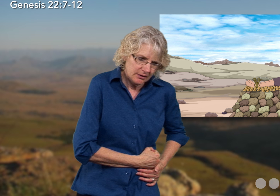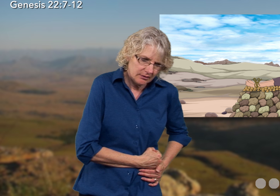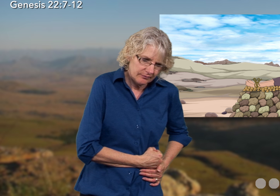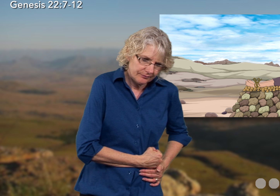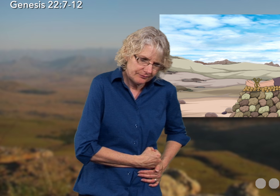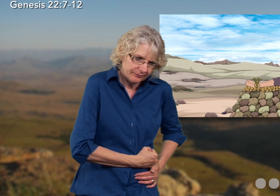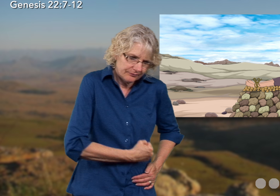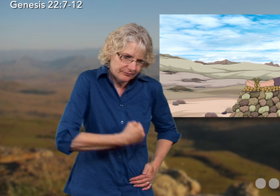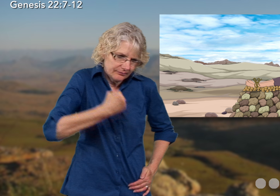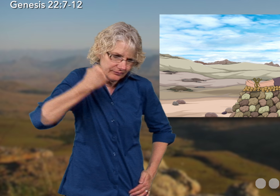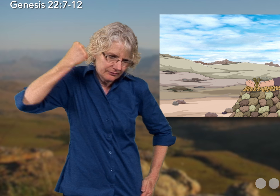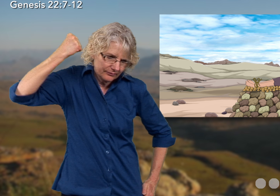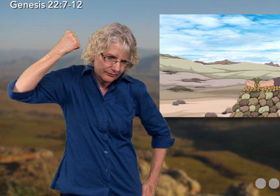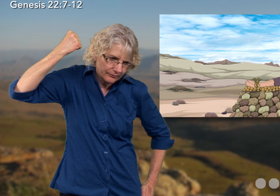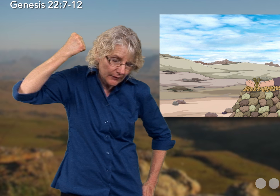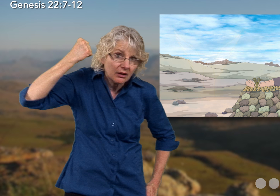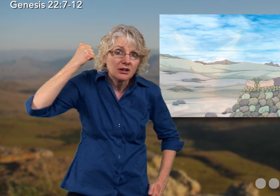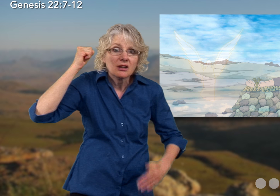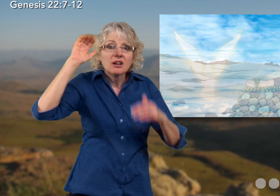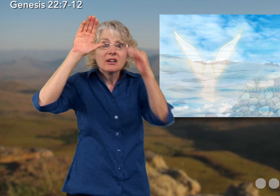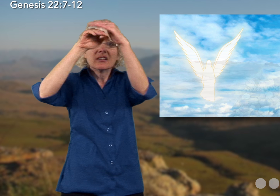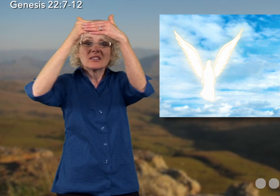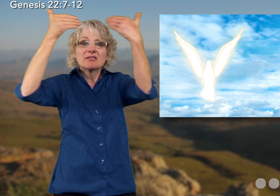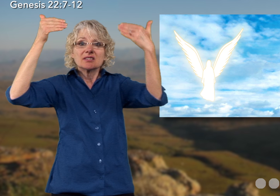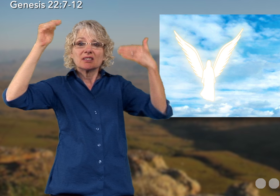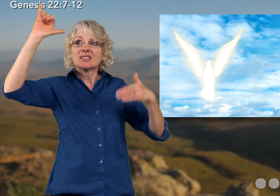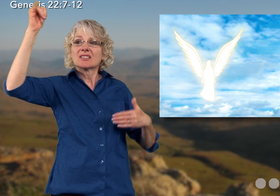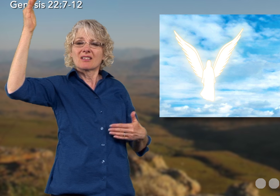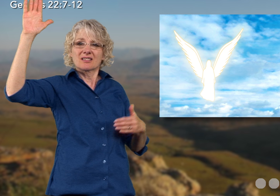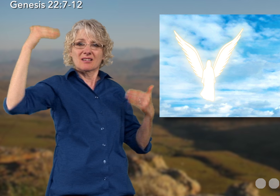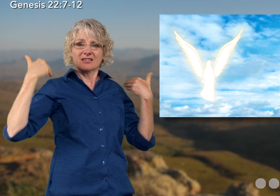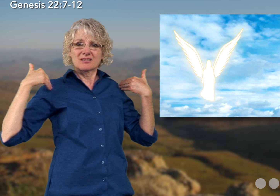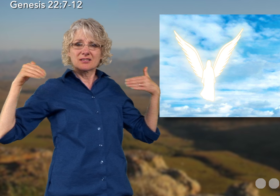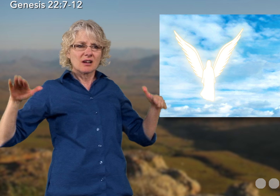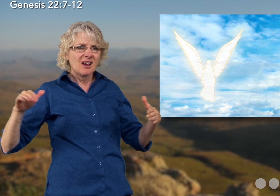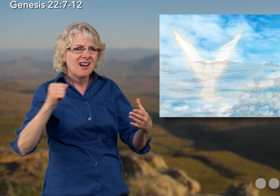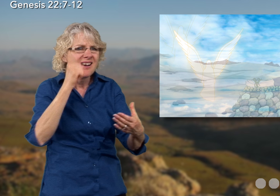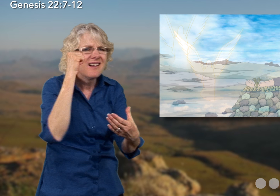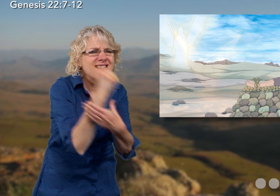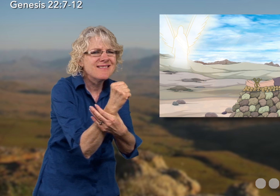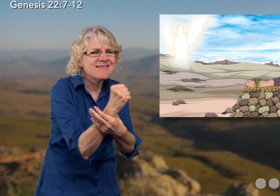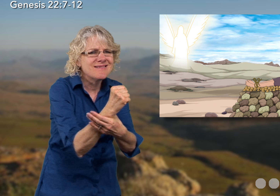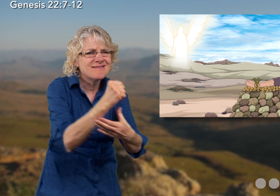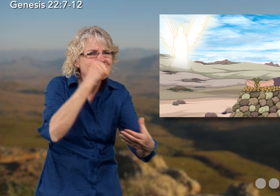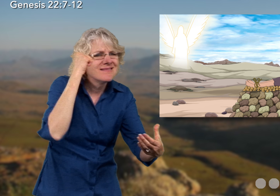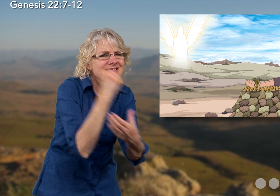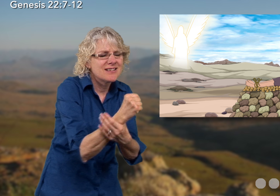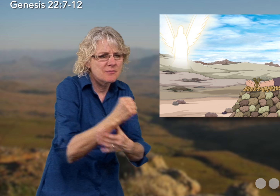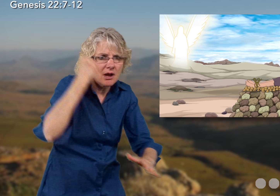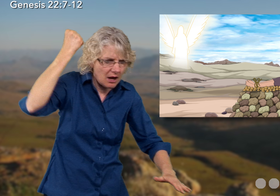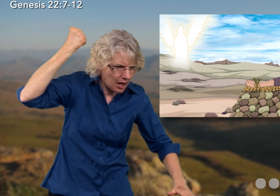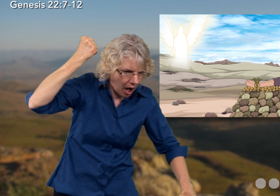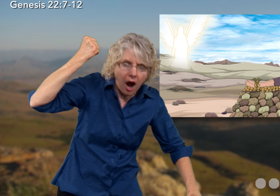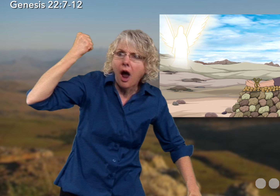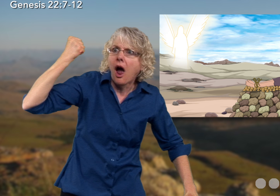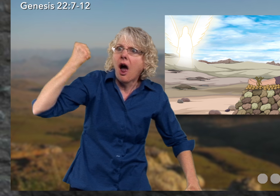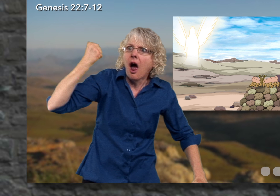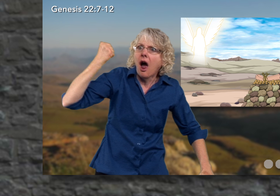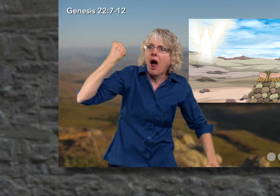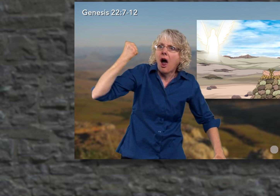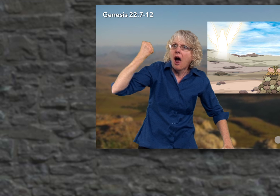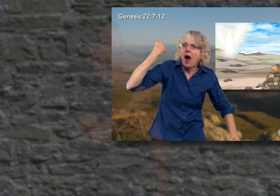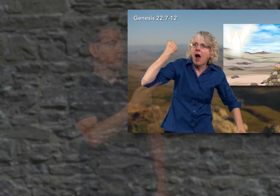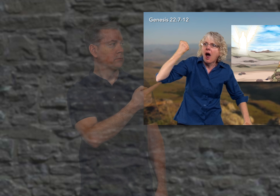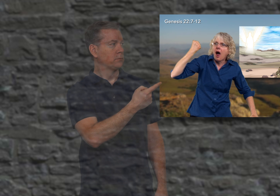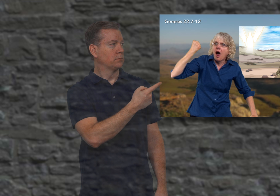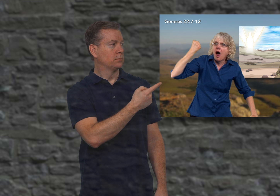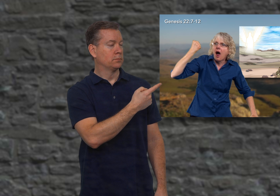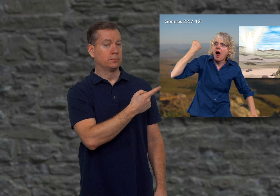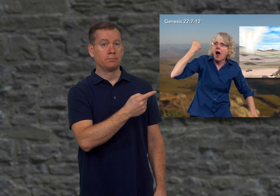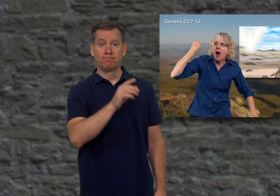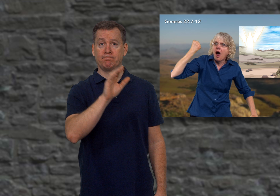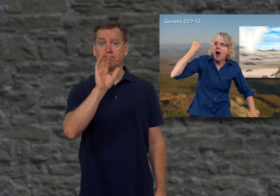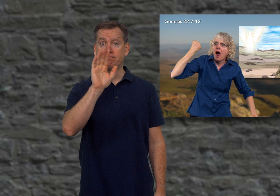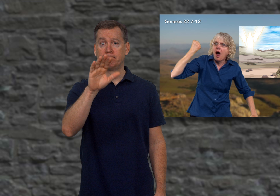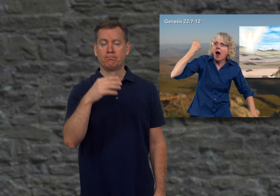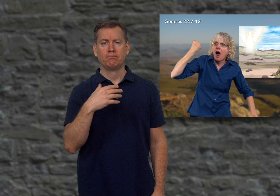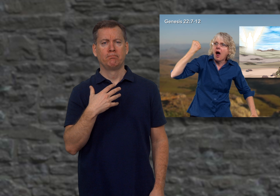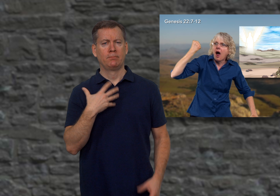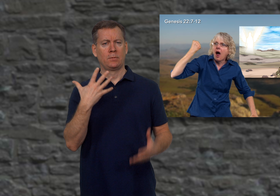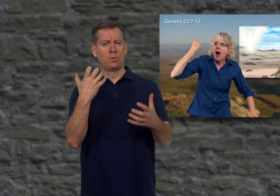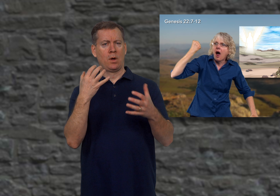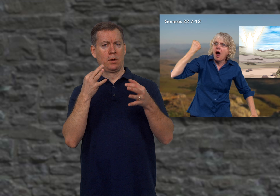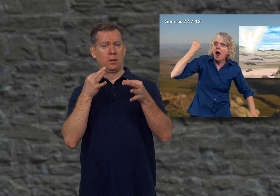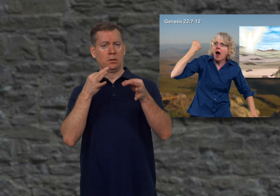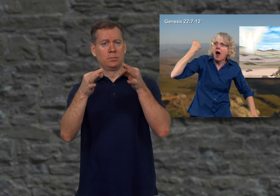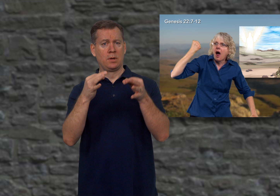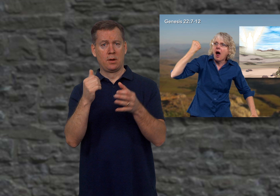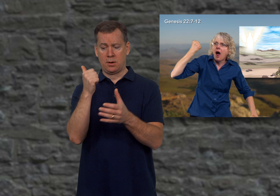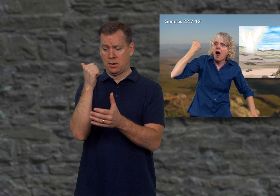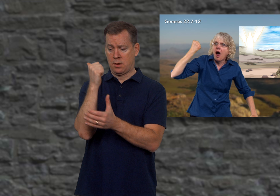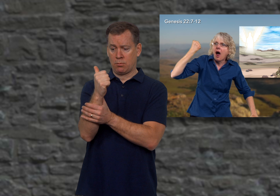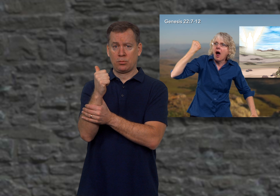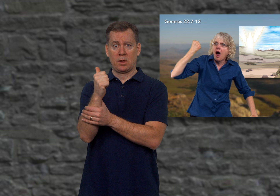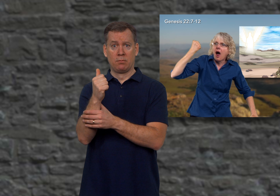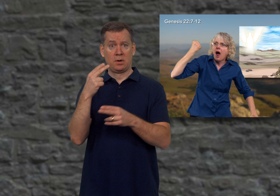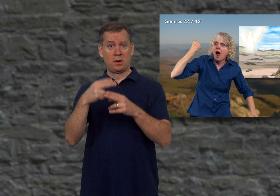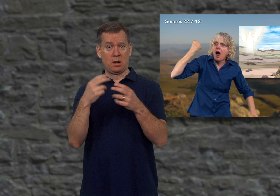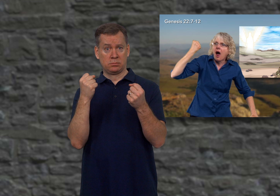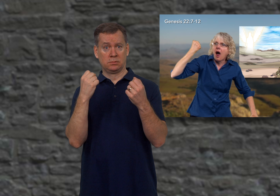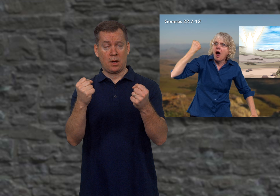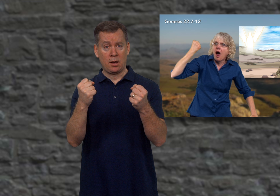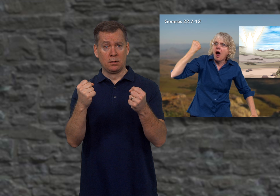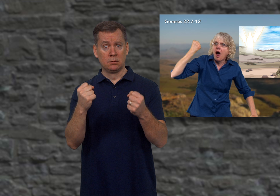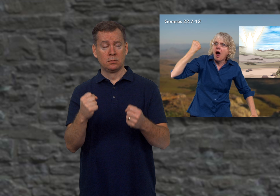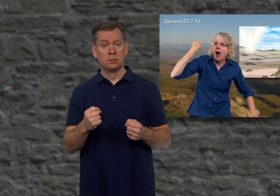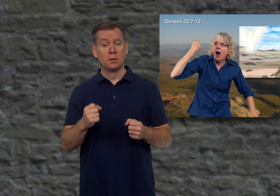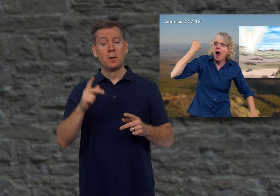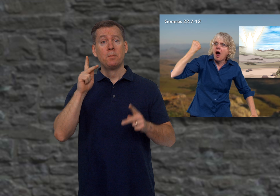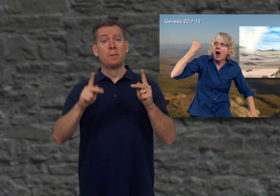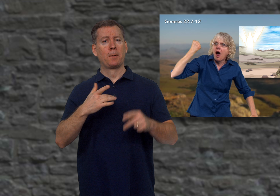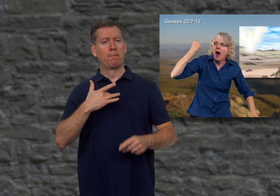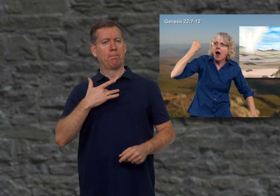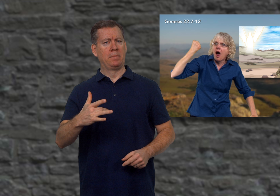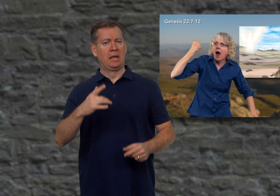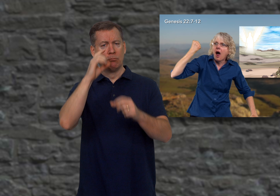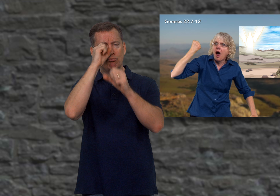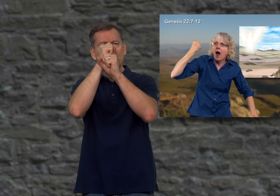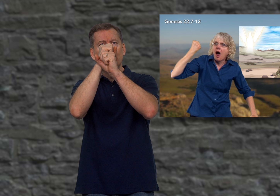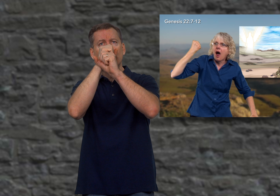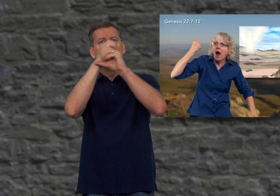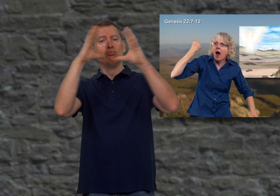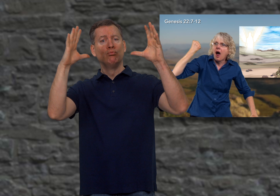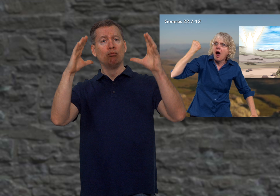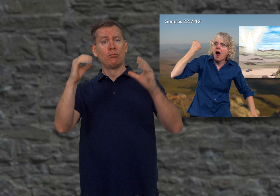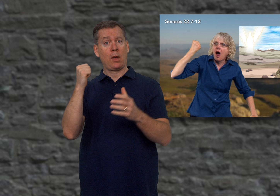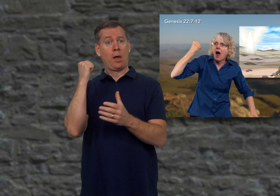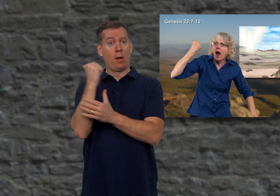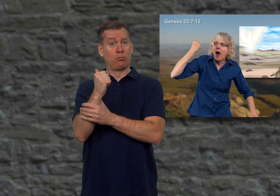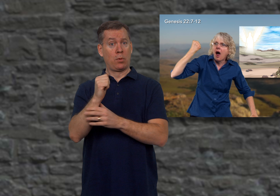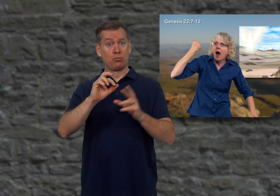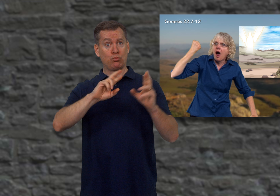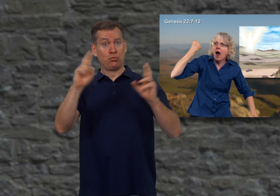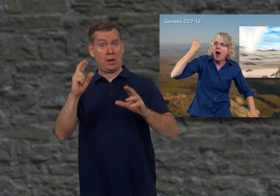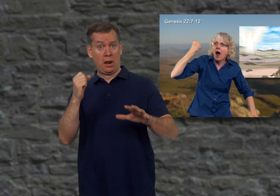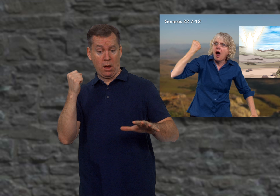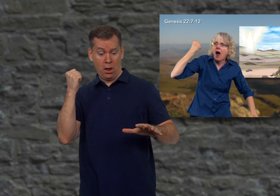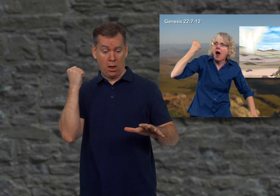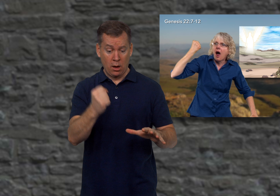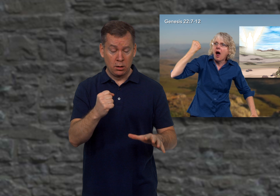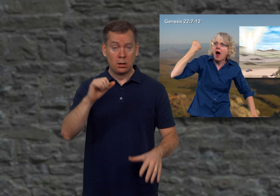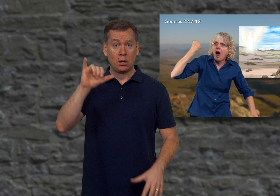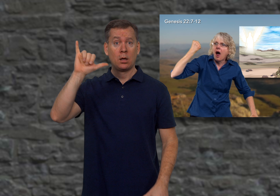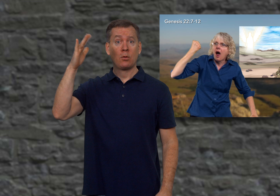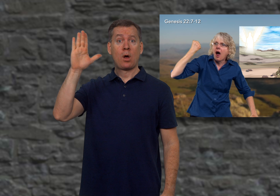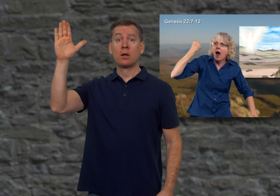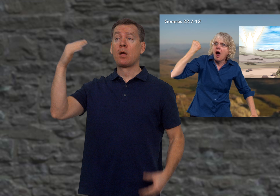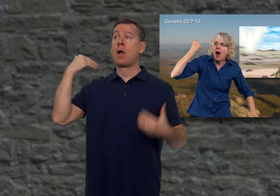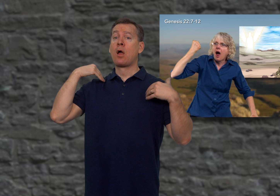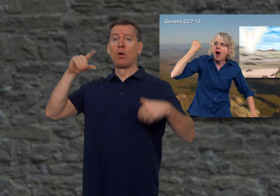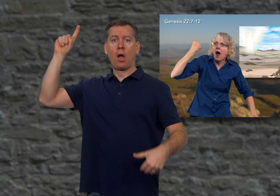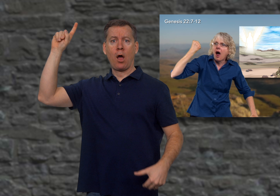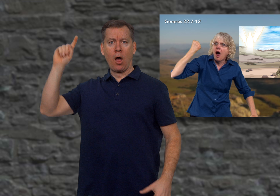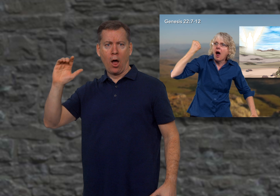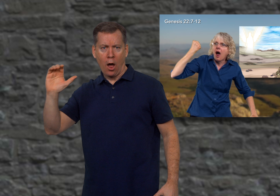Then Abraham reached out his hand and took the knife to slaughter his son.